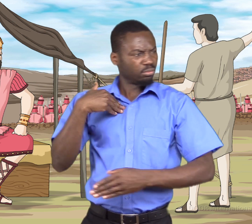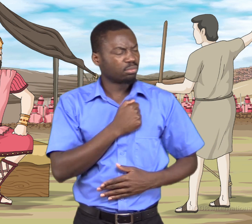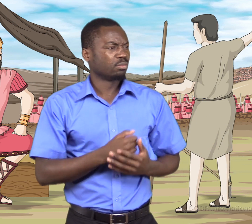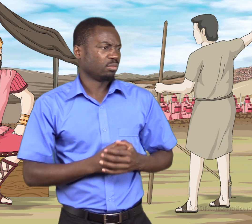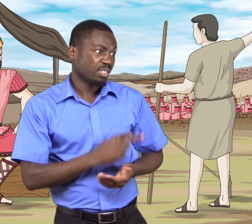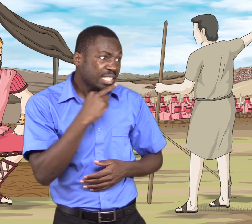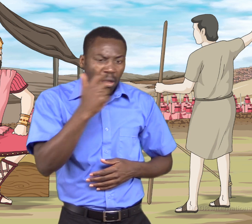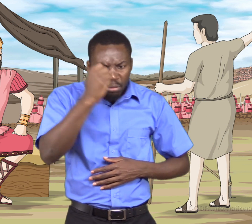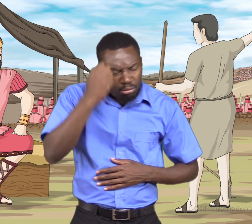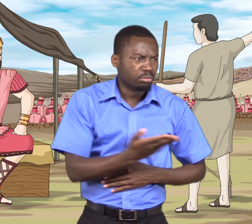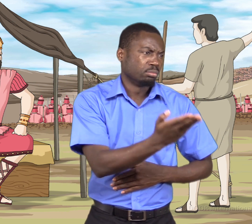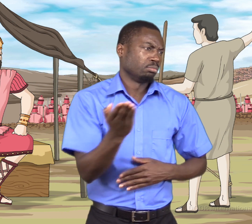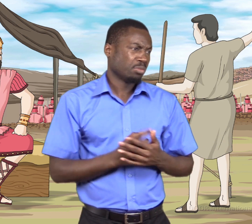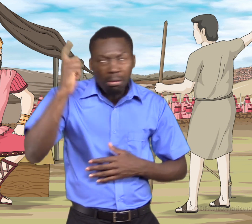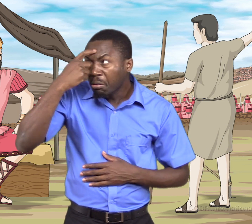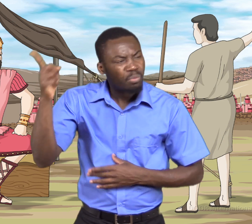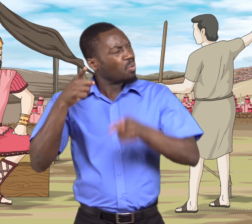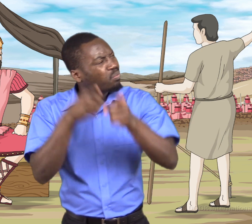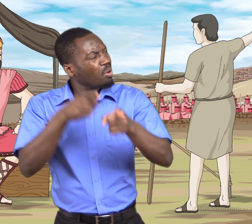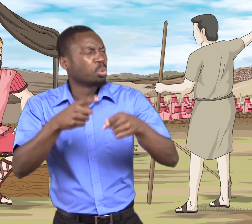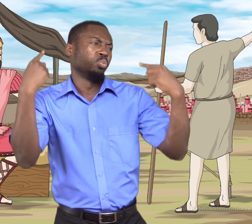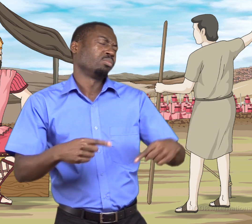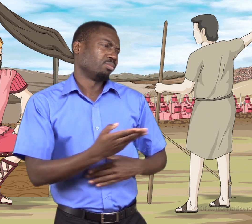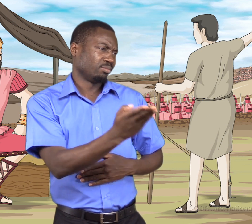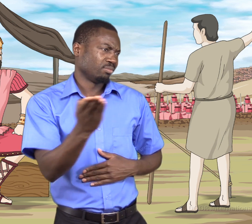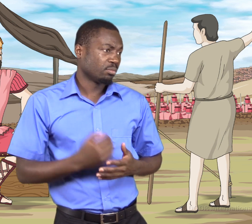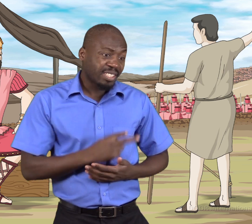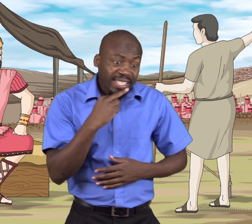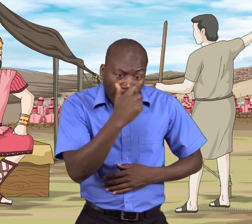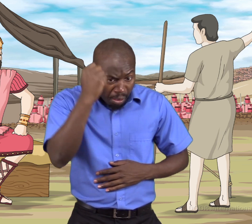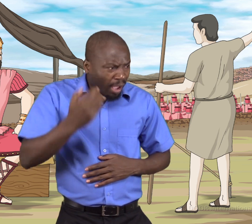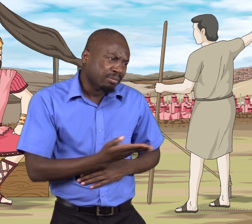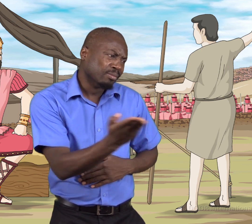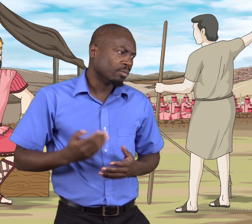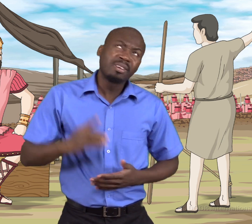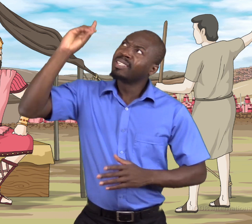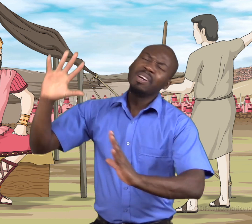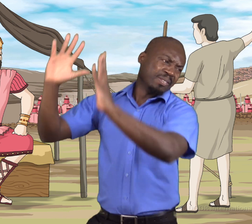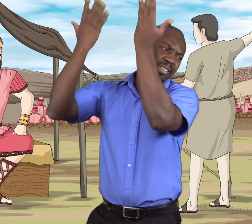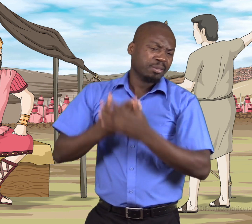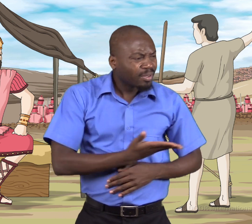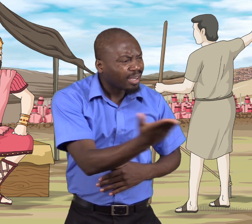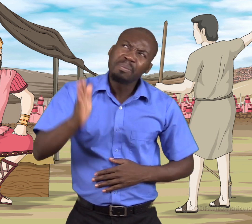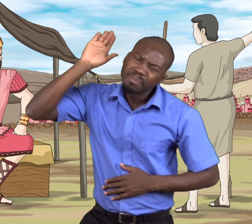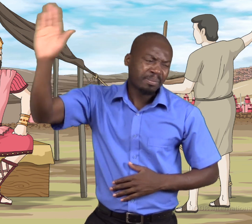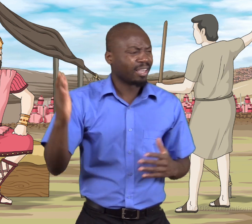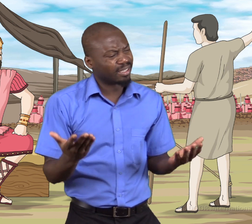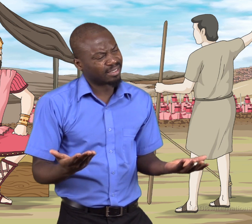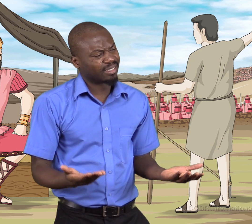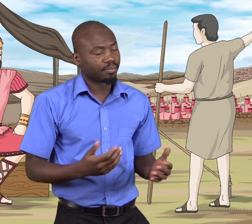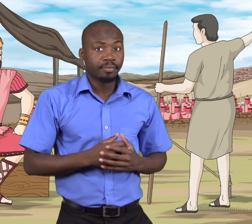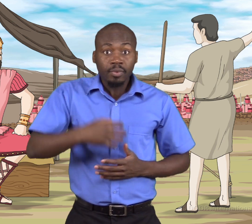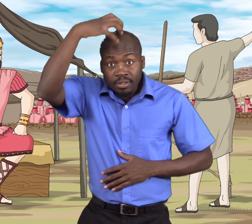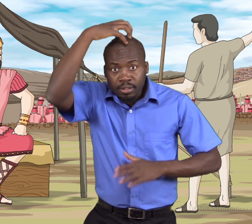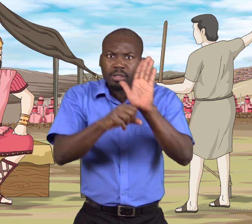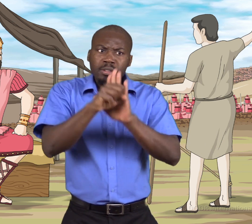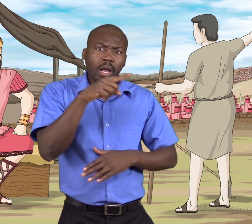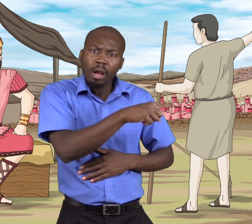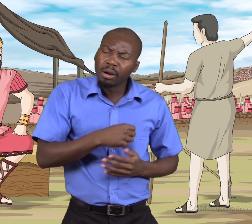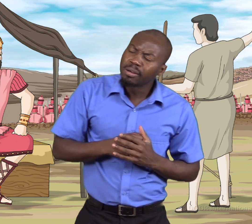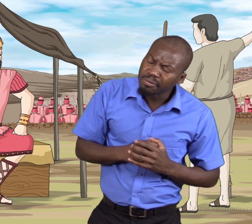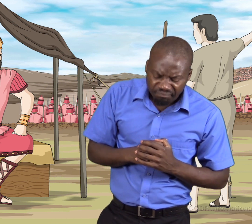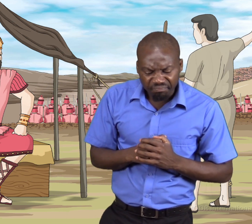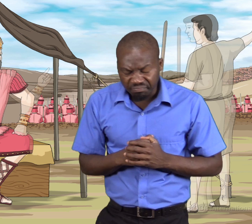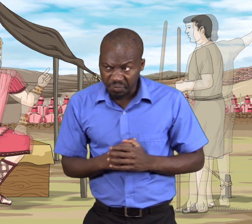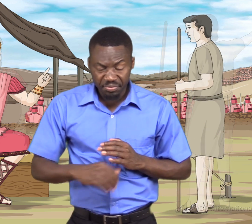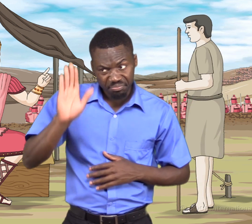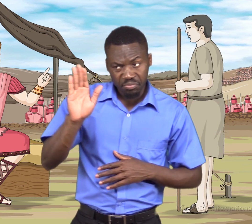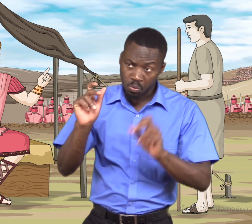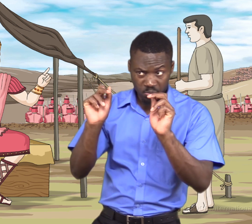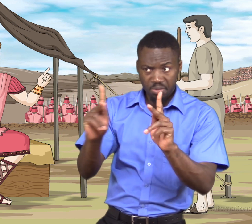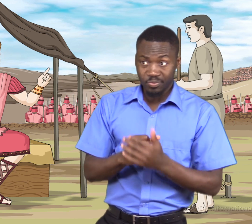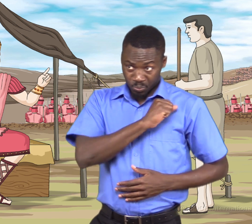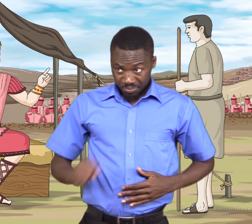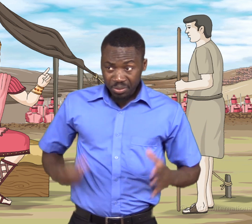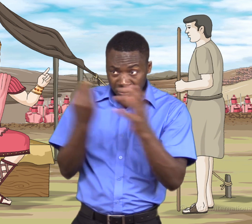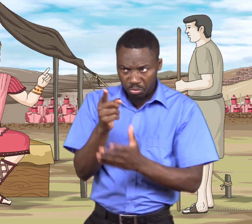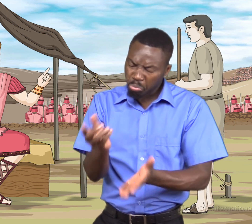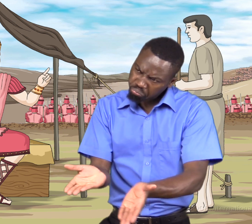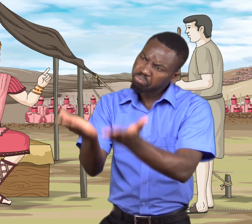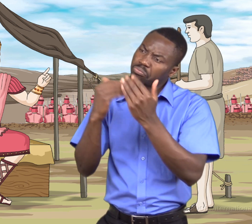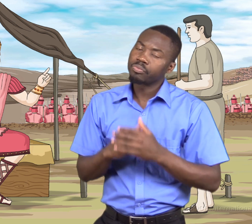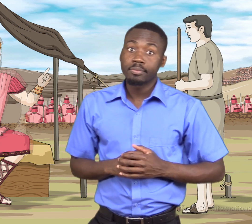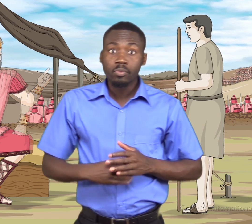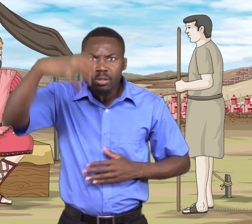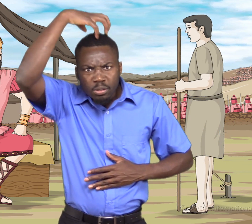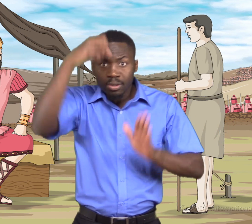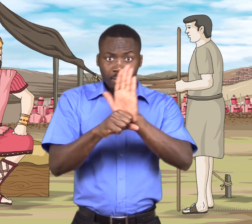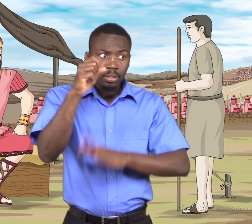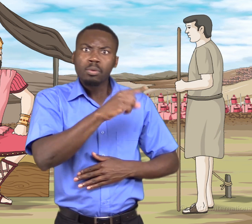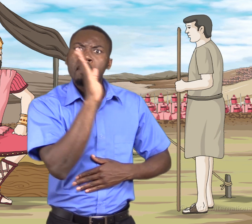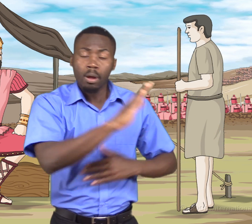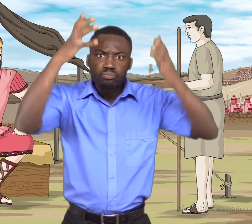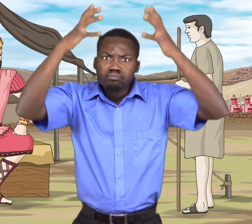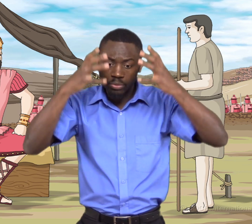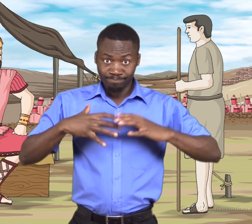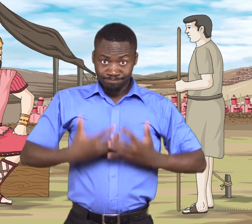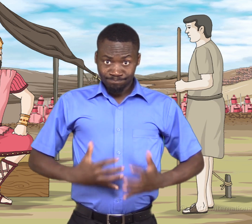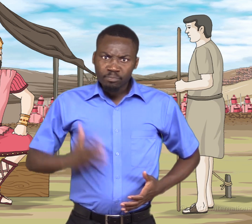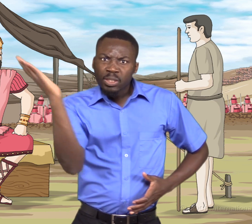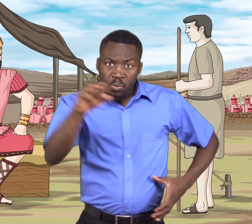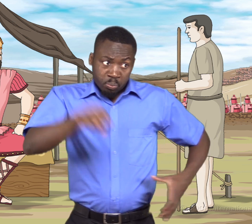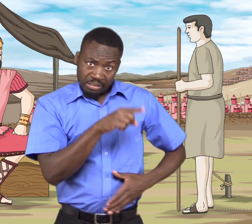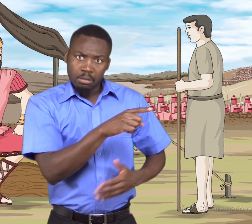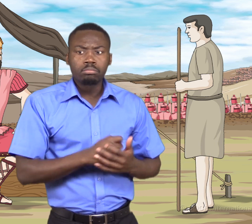David added, “The LORD, who delivered me from the claws of the lion and the bear, will deliver me from the hand of this Philistine.”